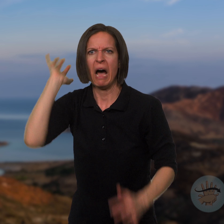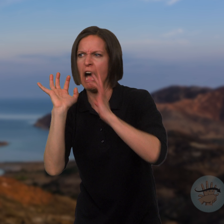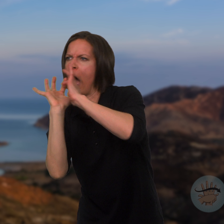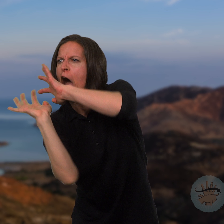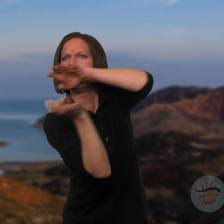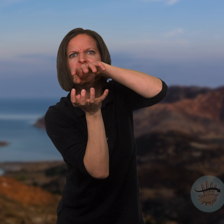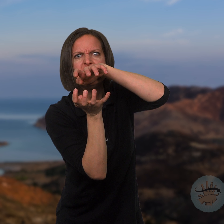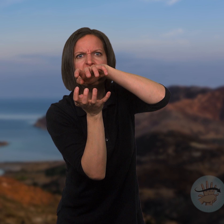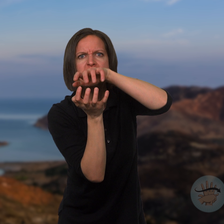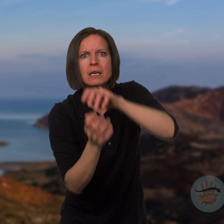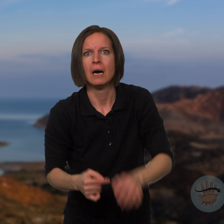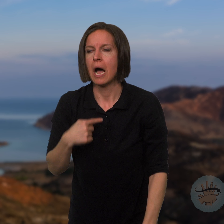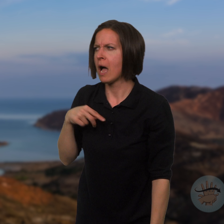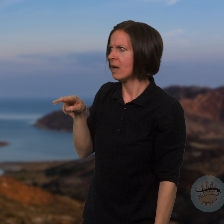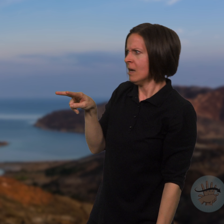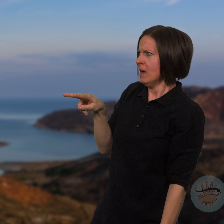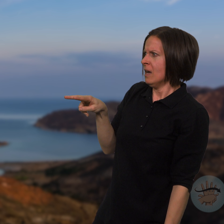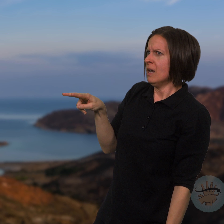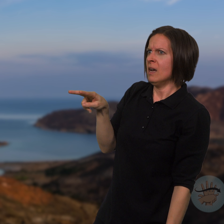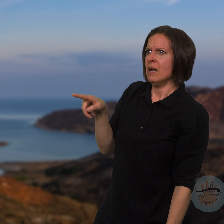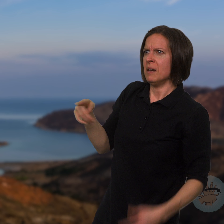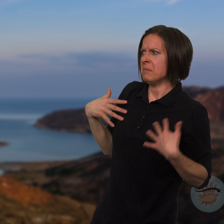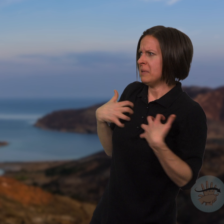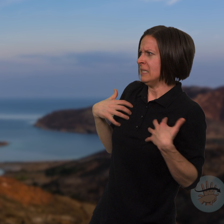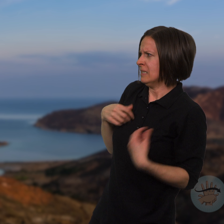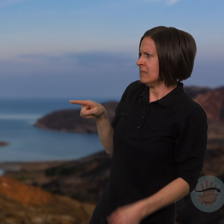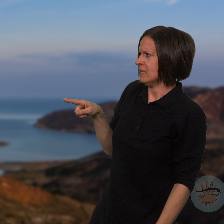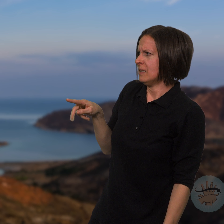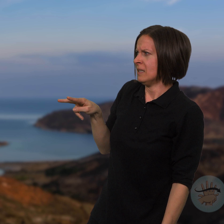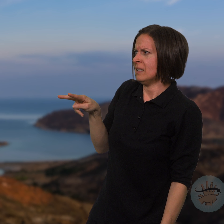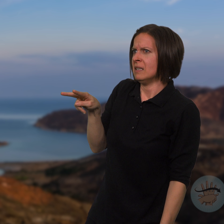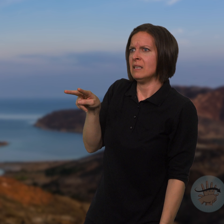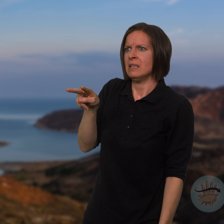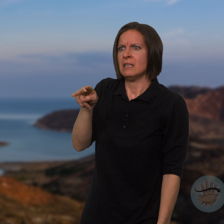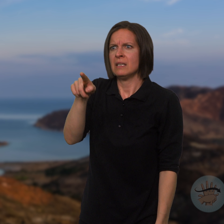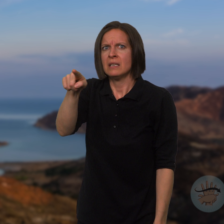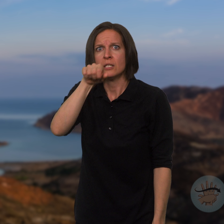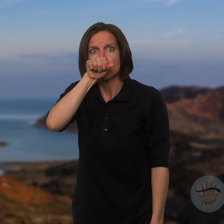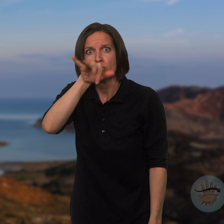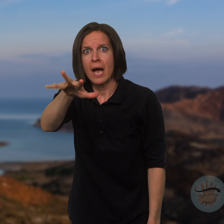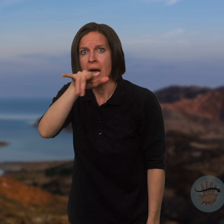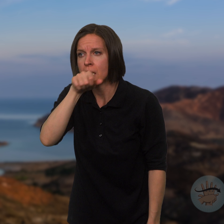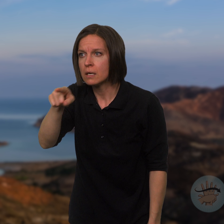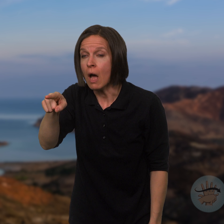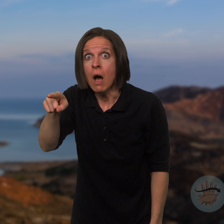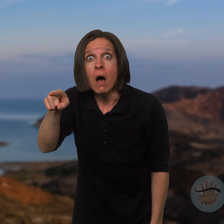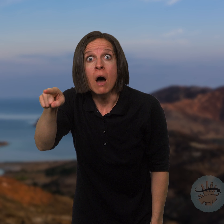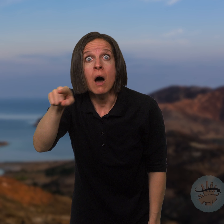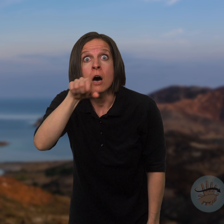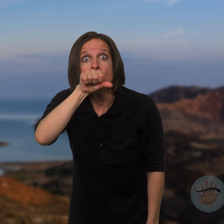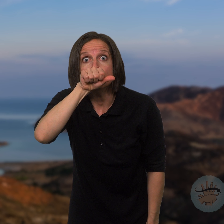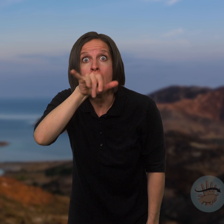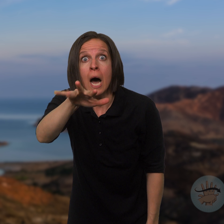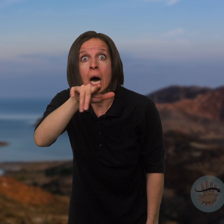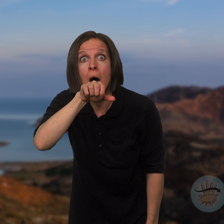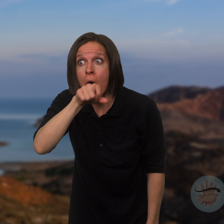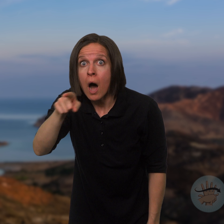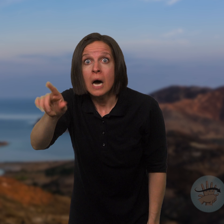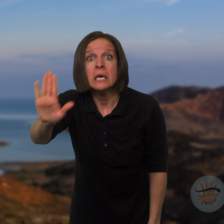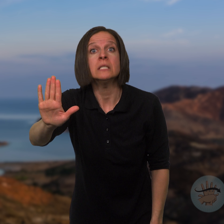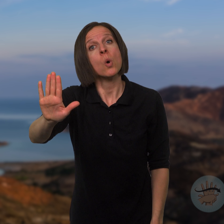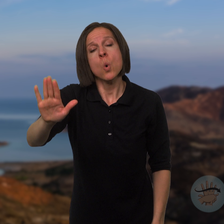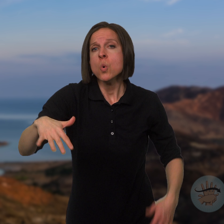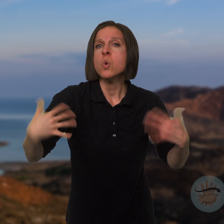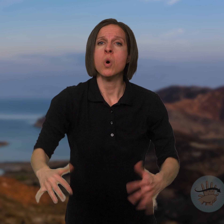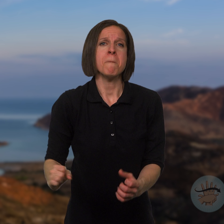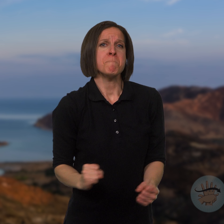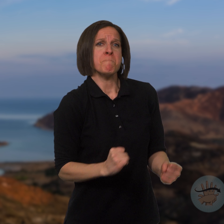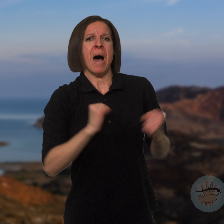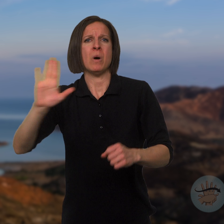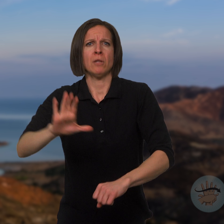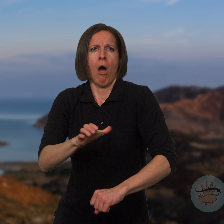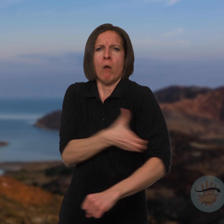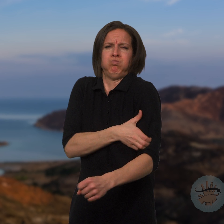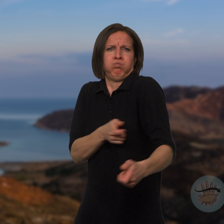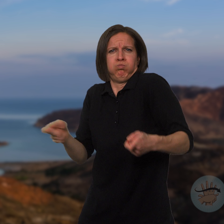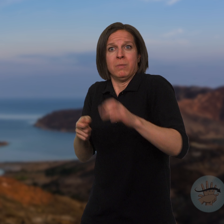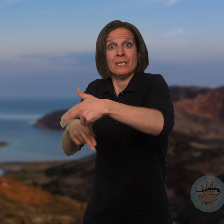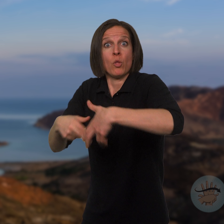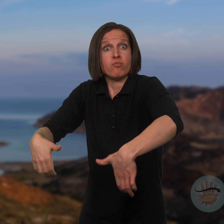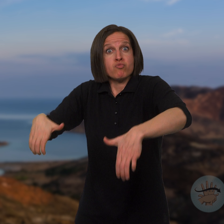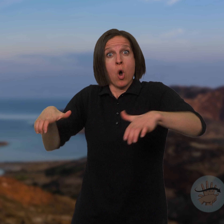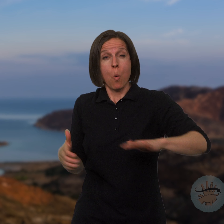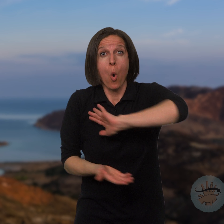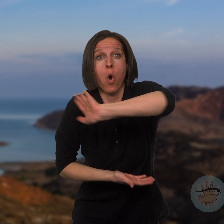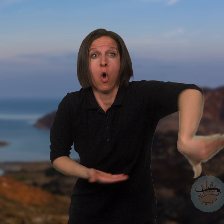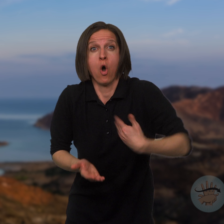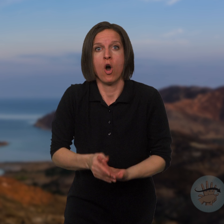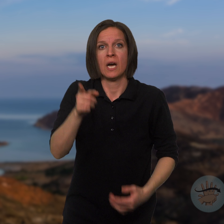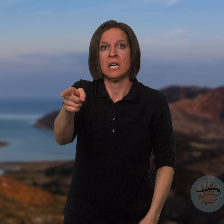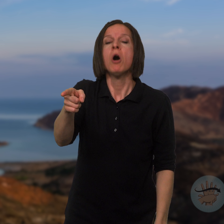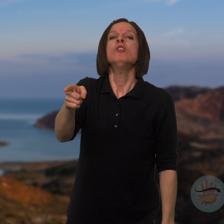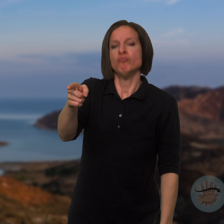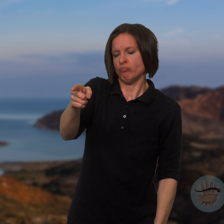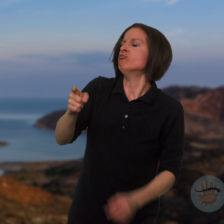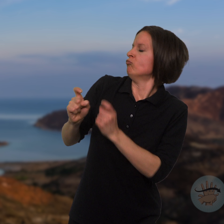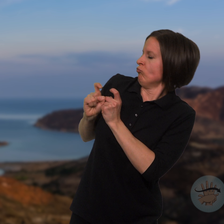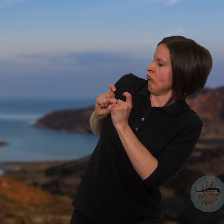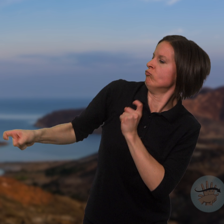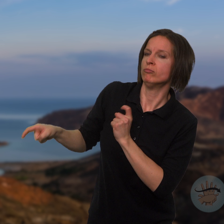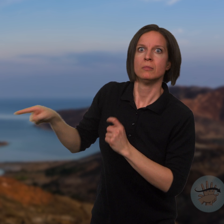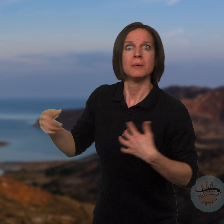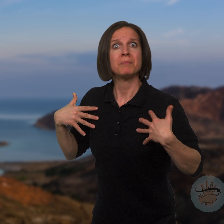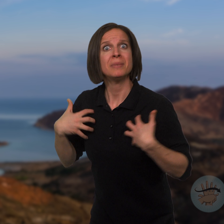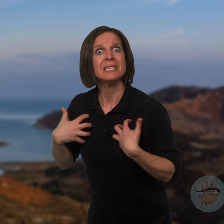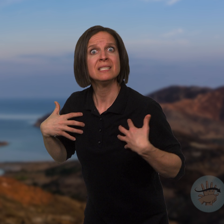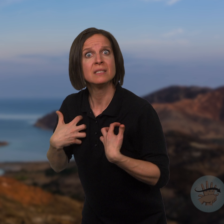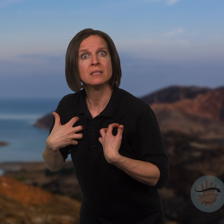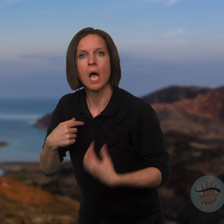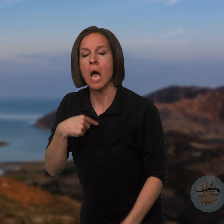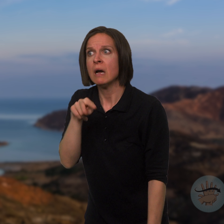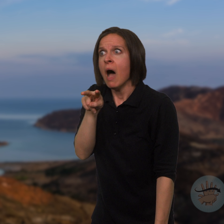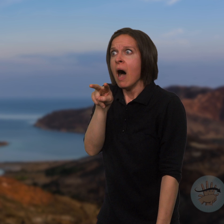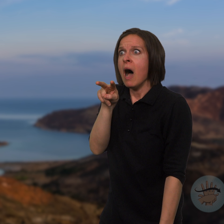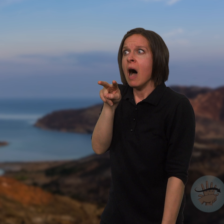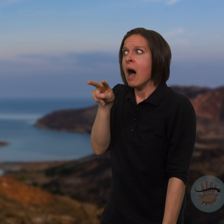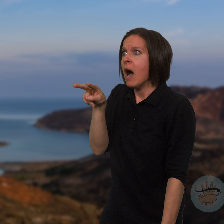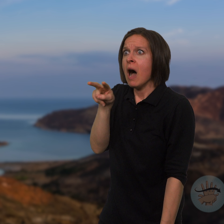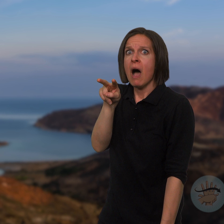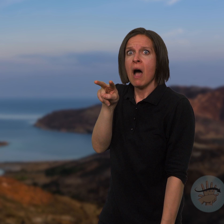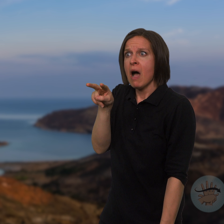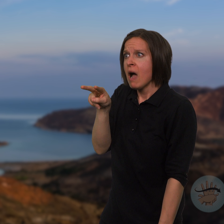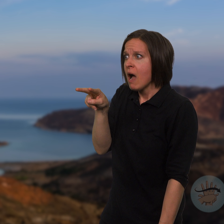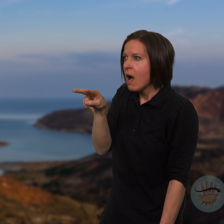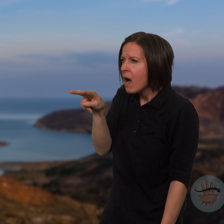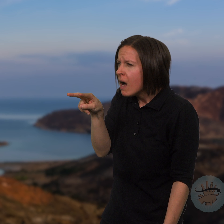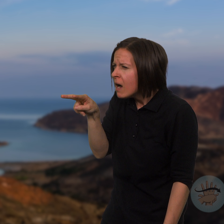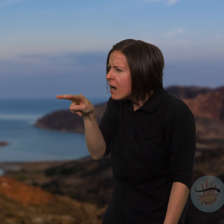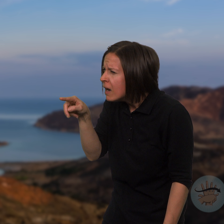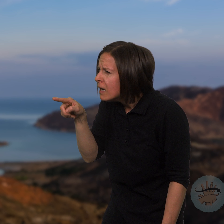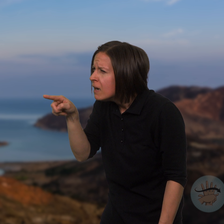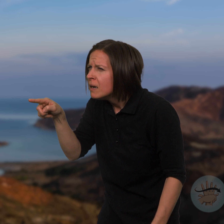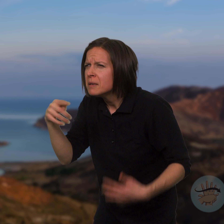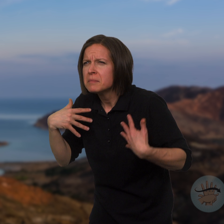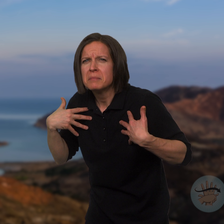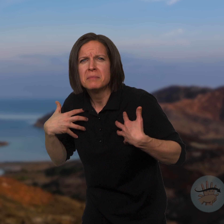One of the heads of the beast appeared to be mortally wounded.